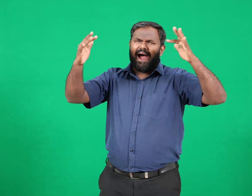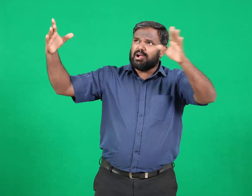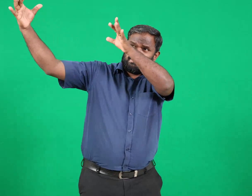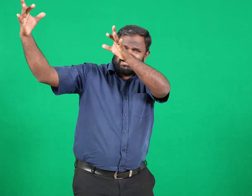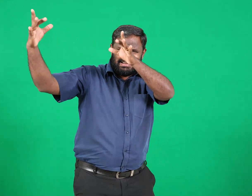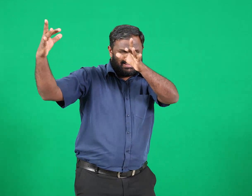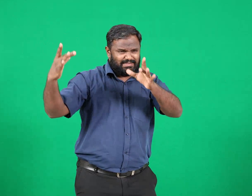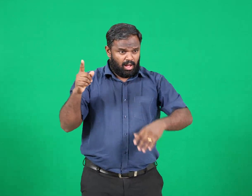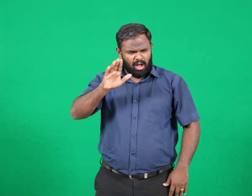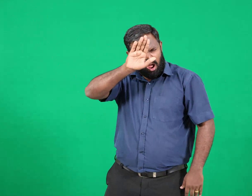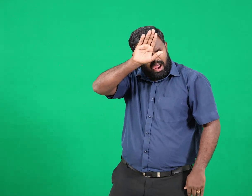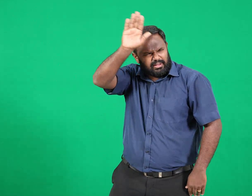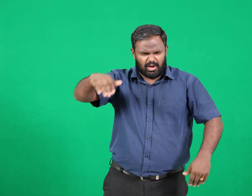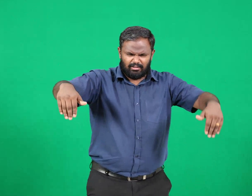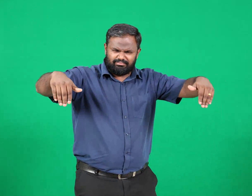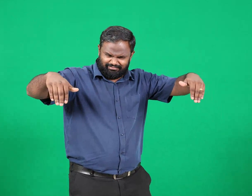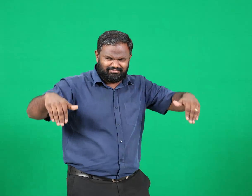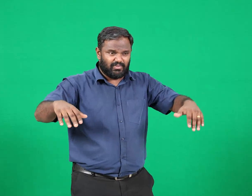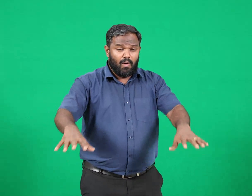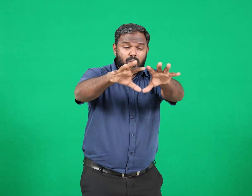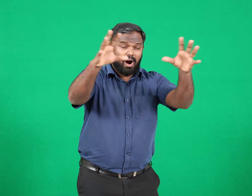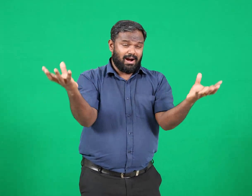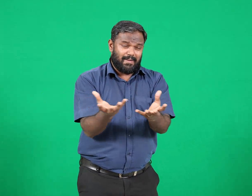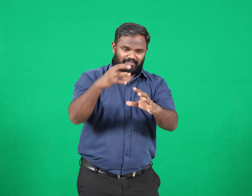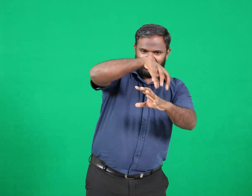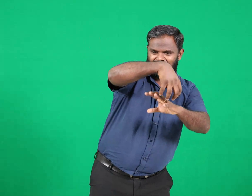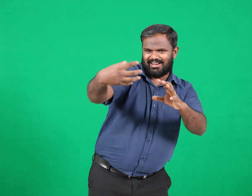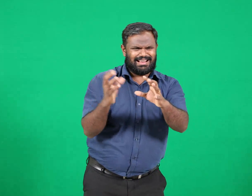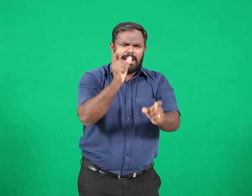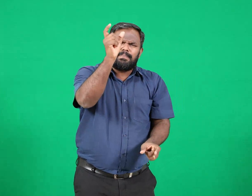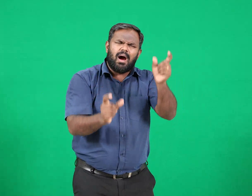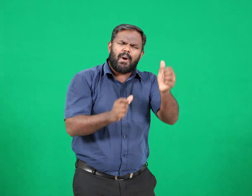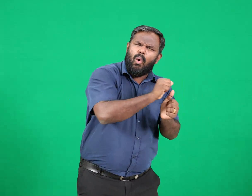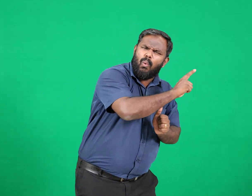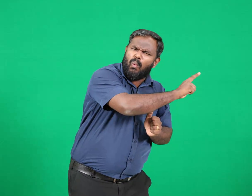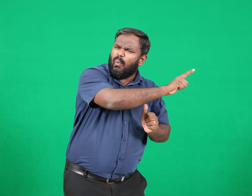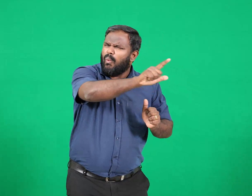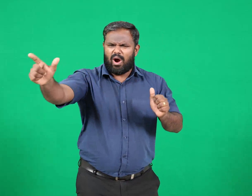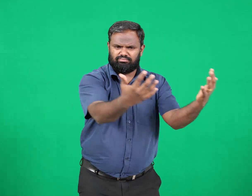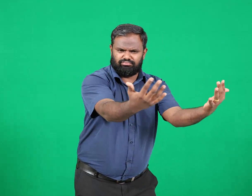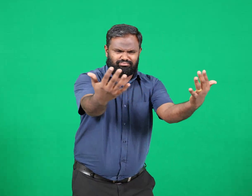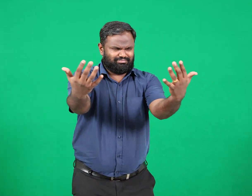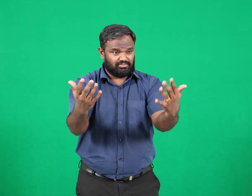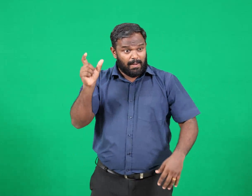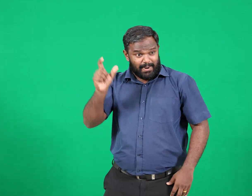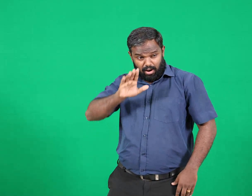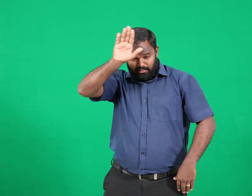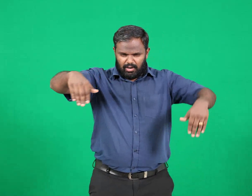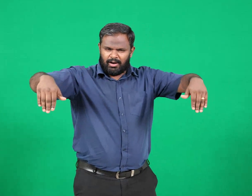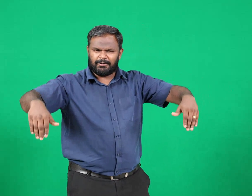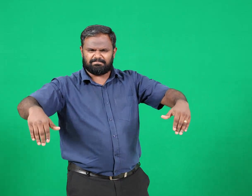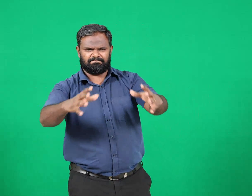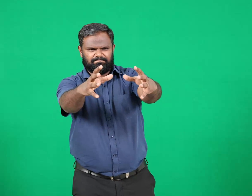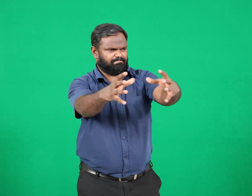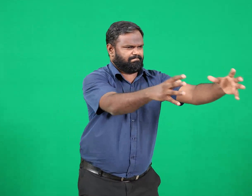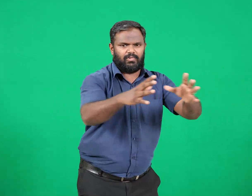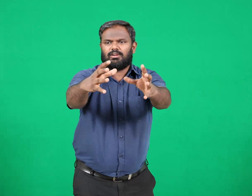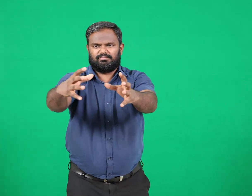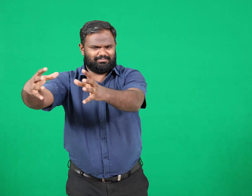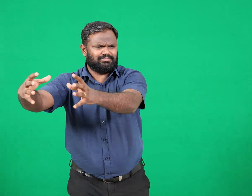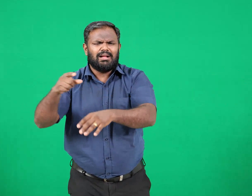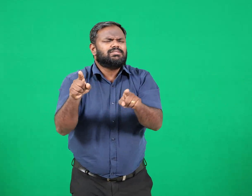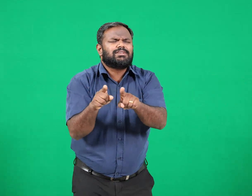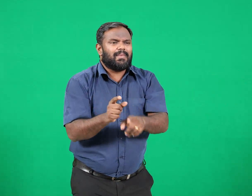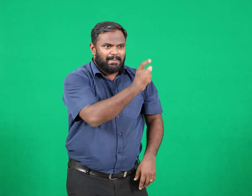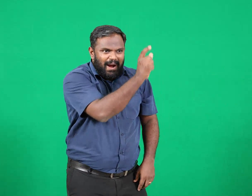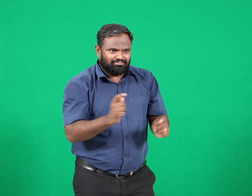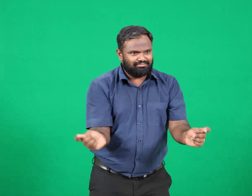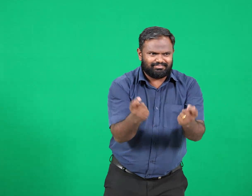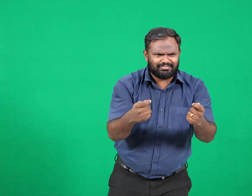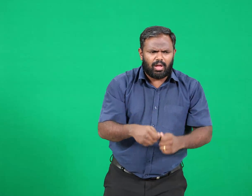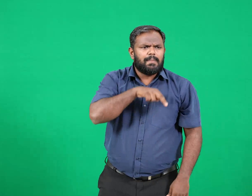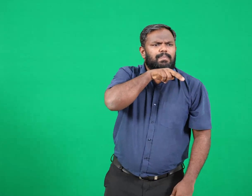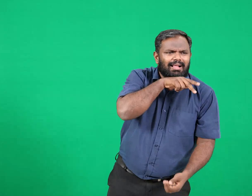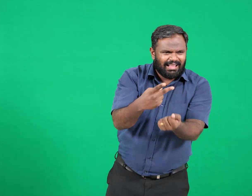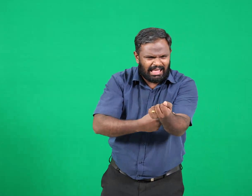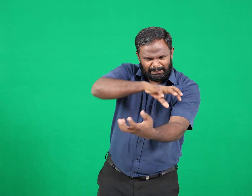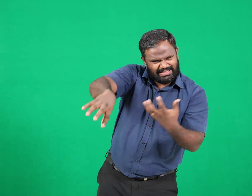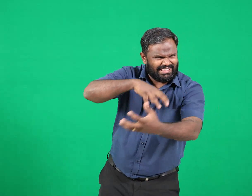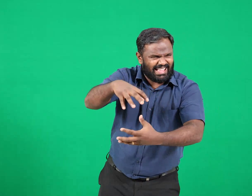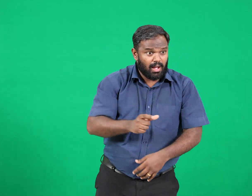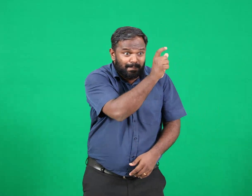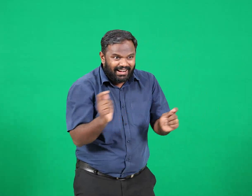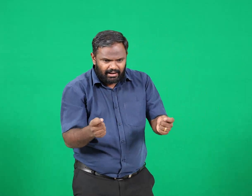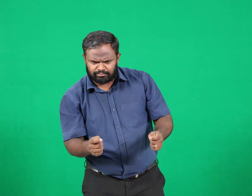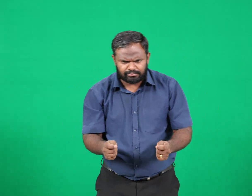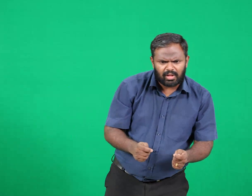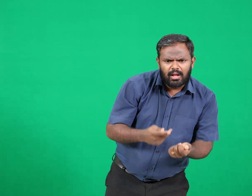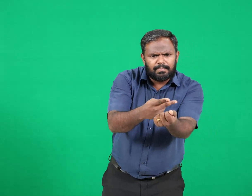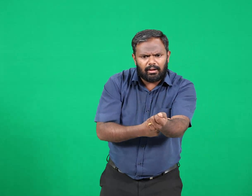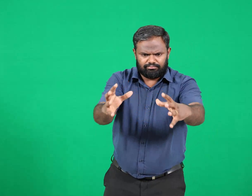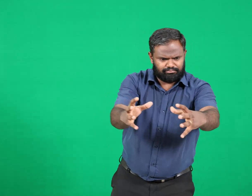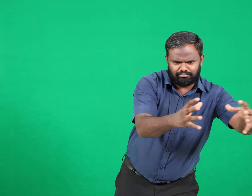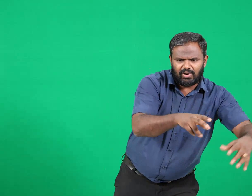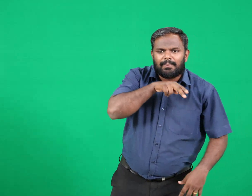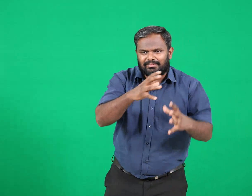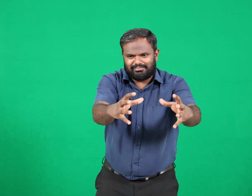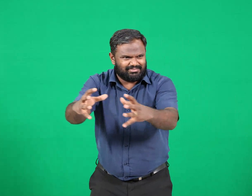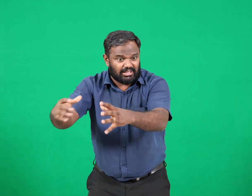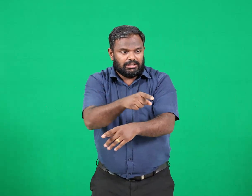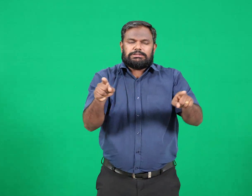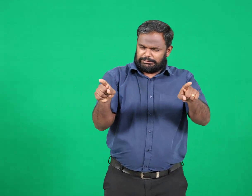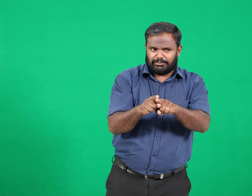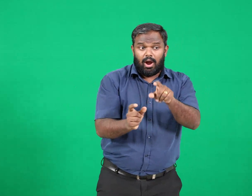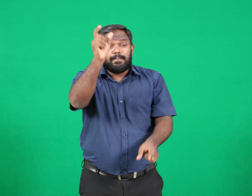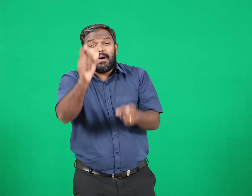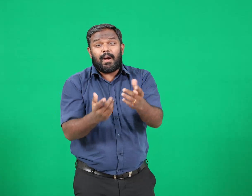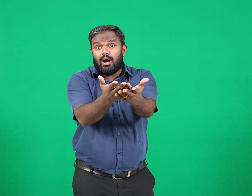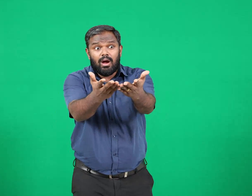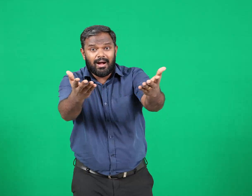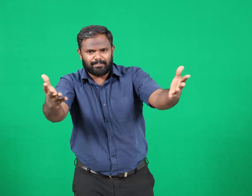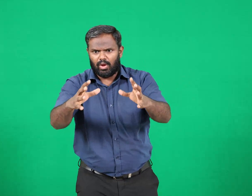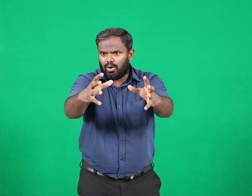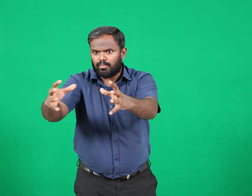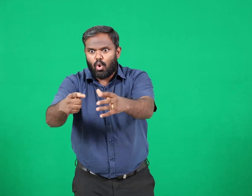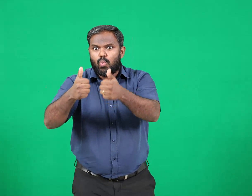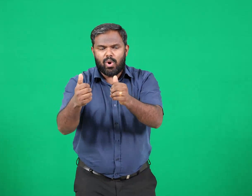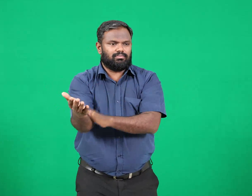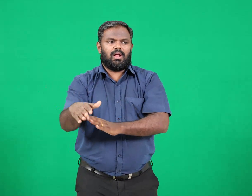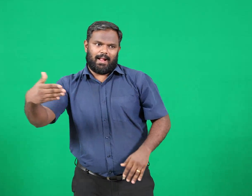All the nations will be gathered before Him, and He will separate the people one from another, as a shepherd separates the sheep from the goats.